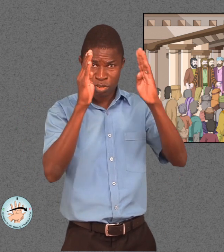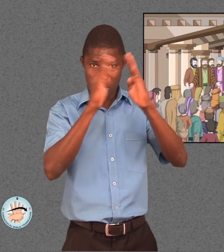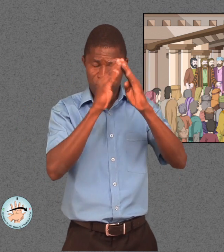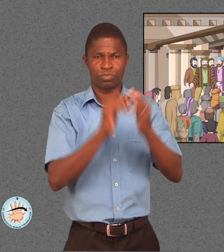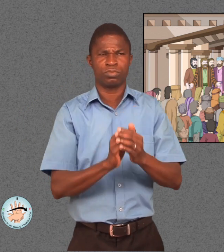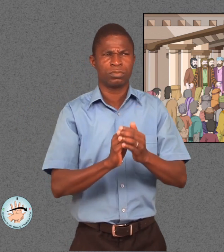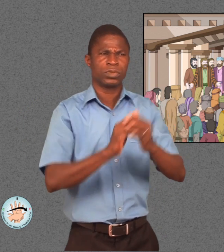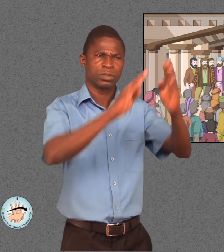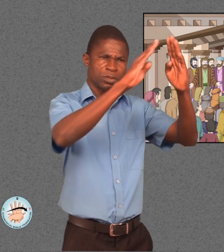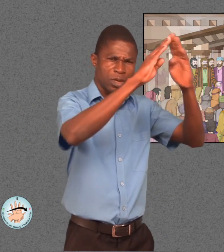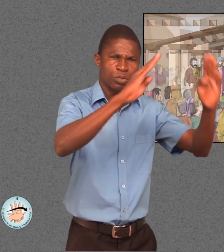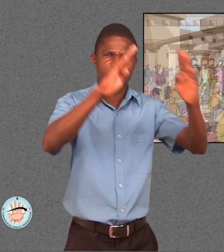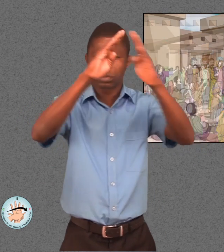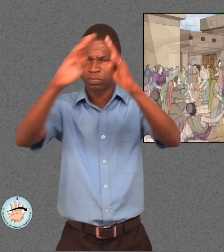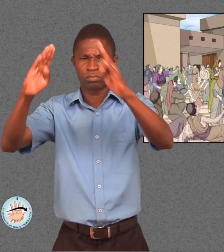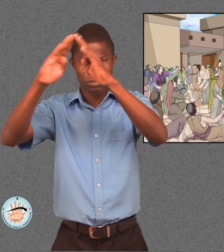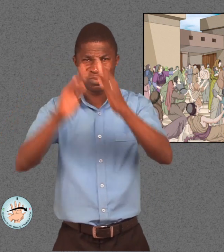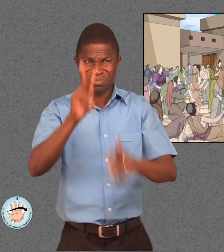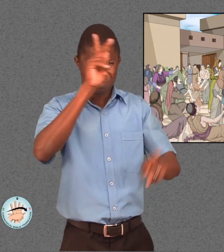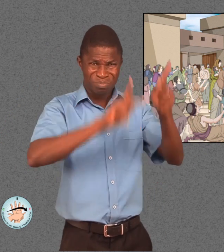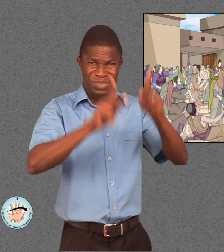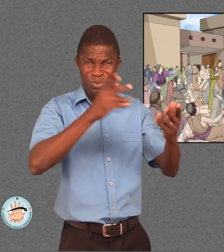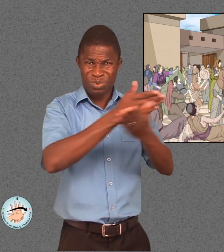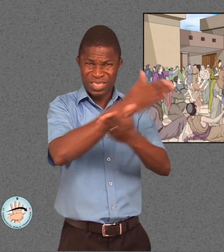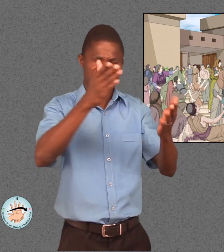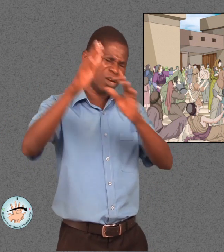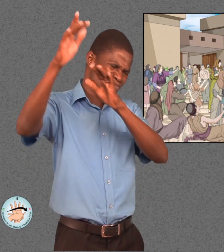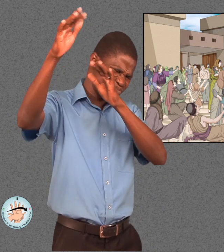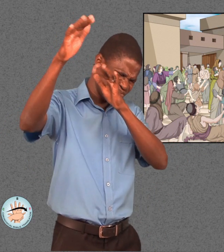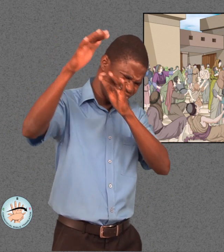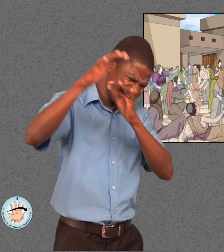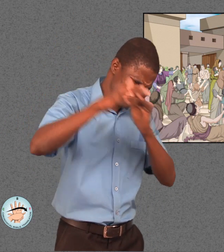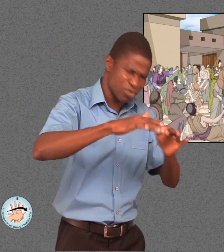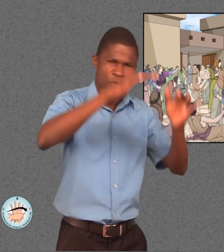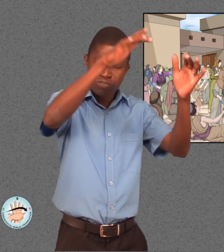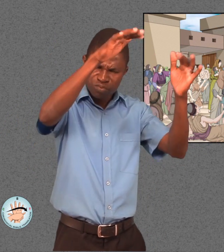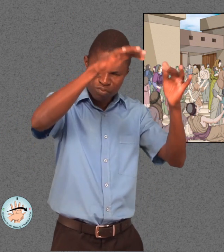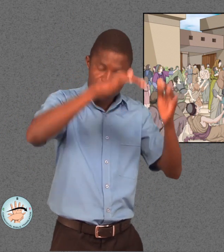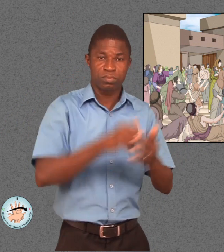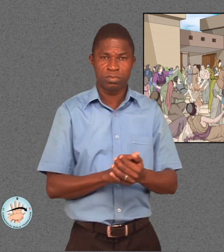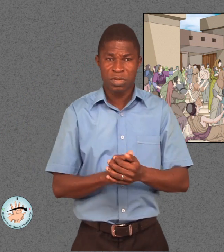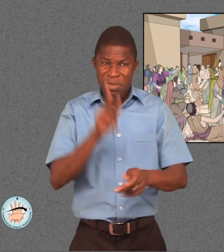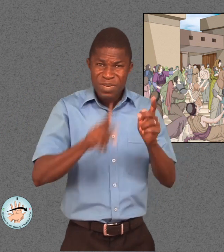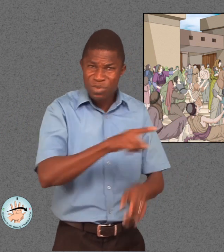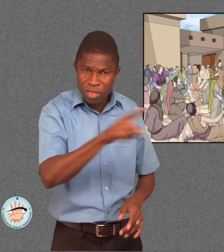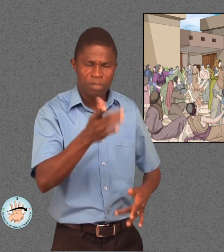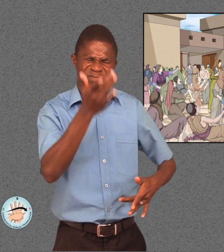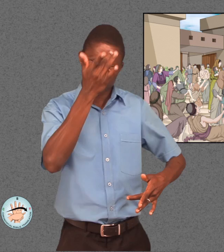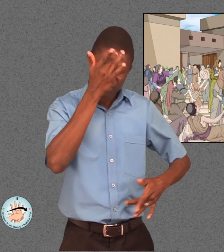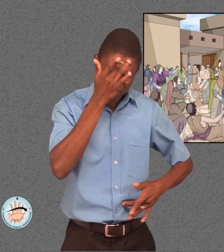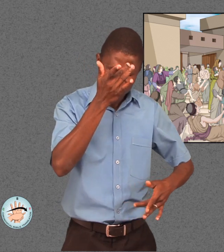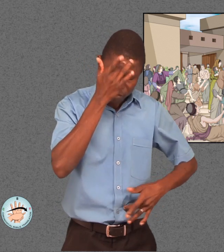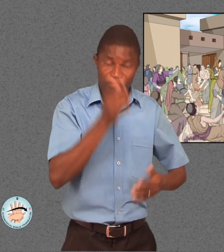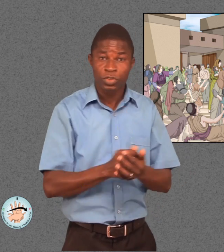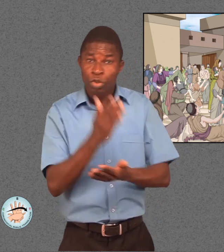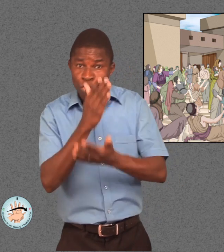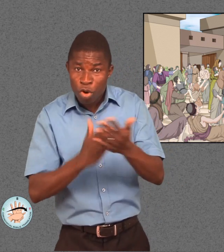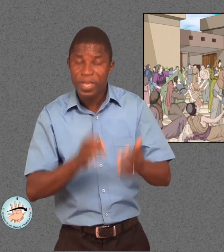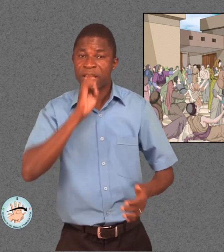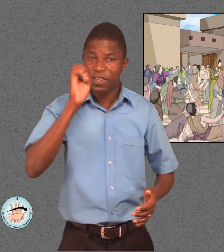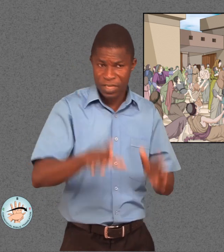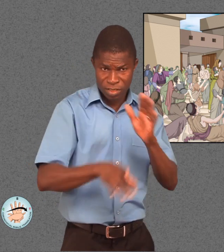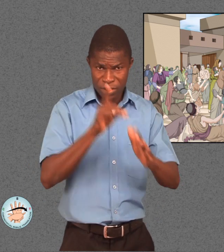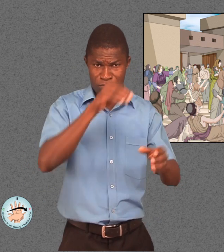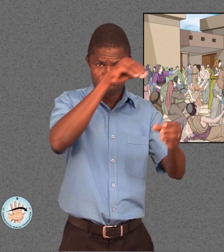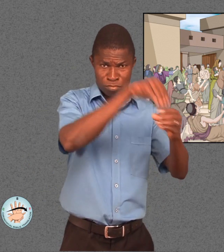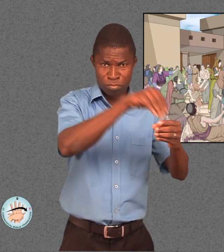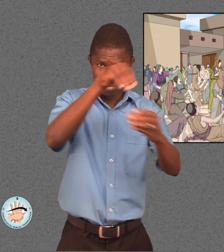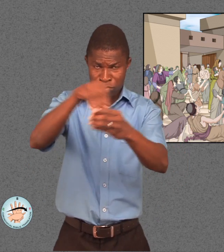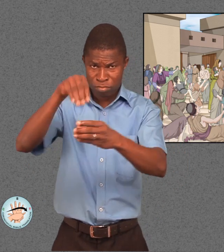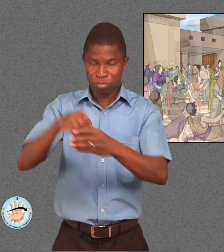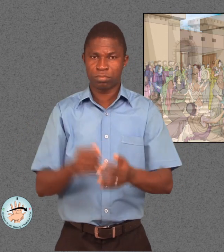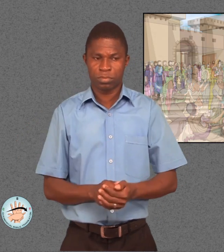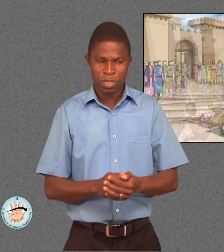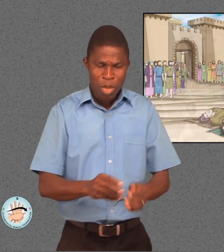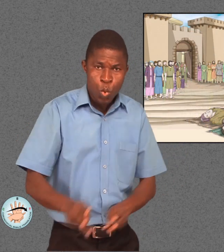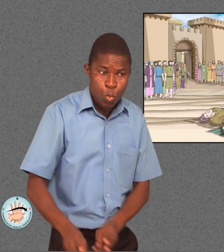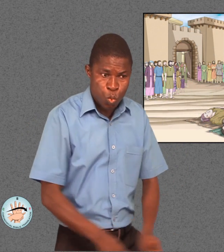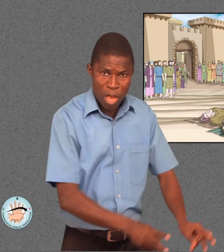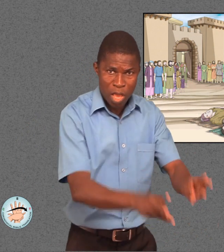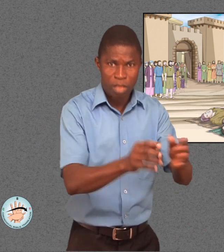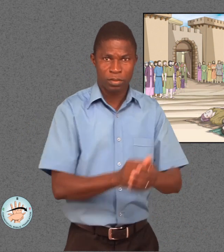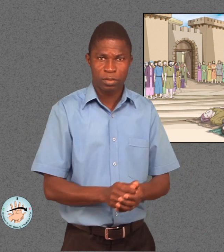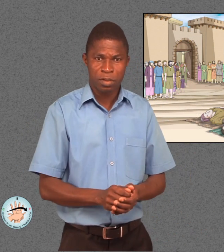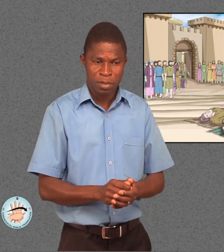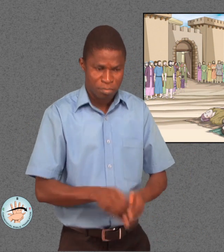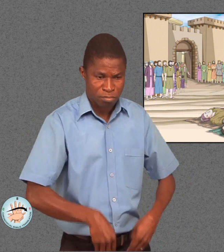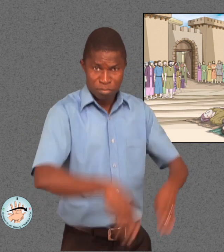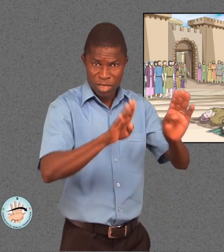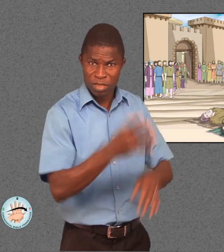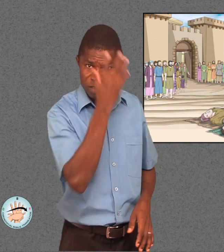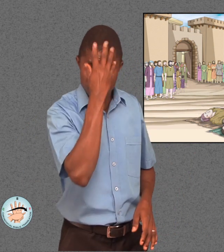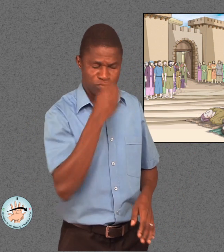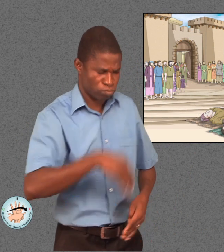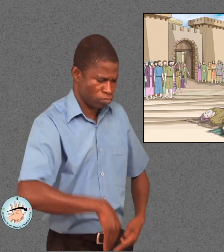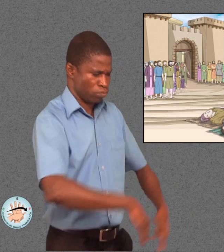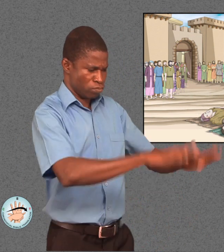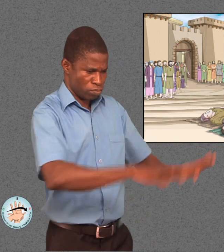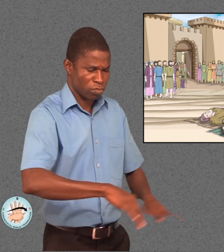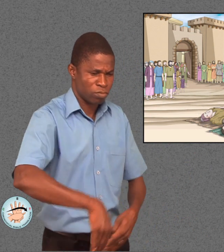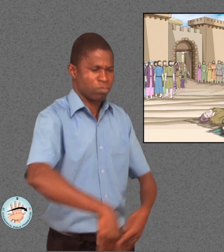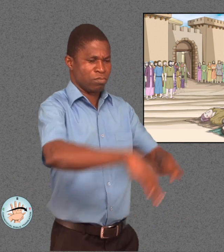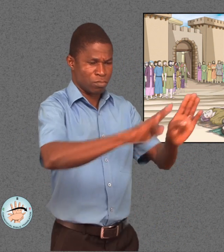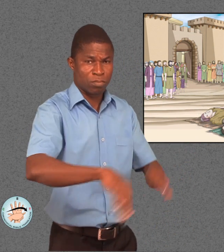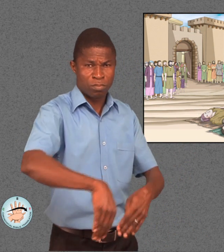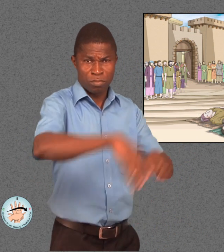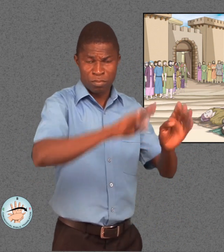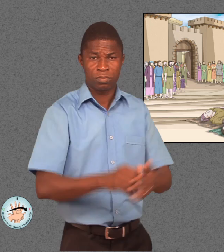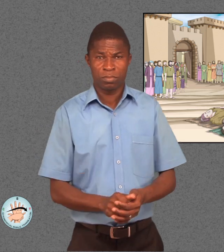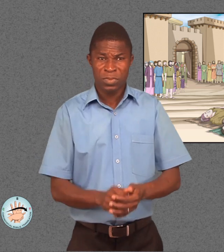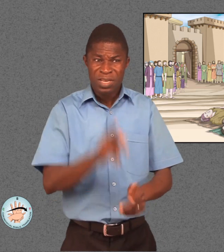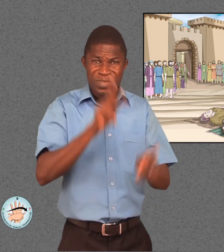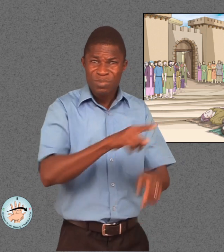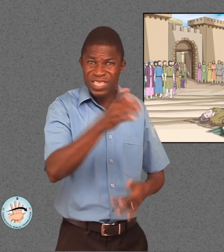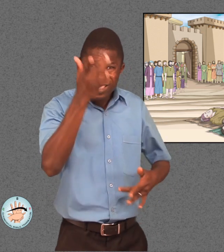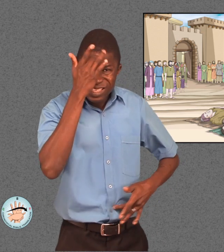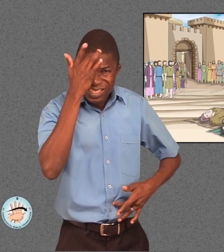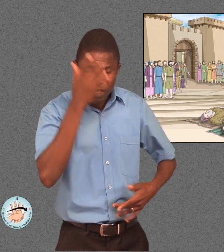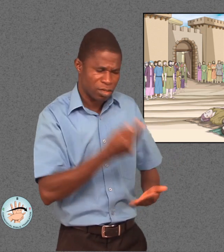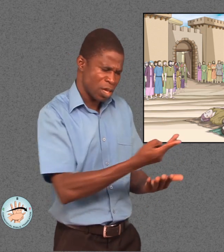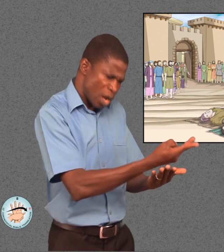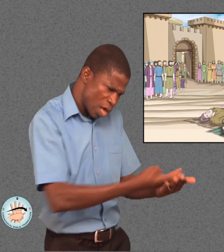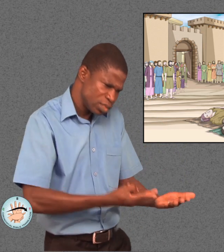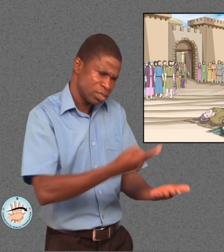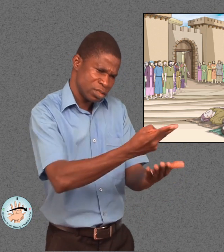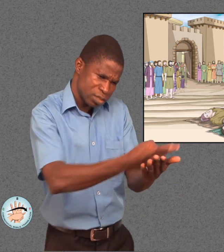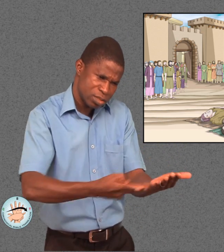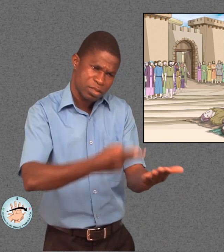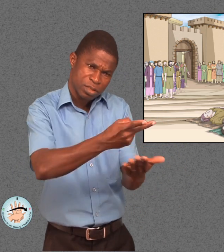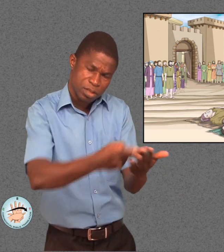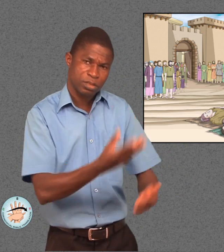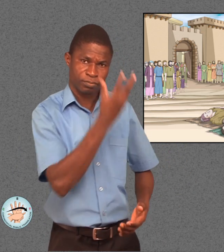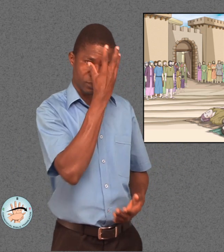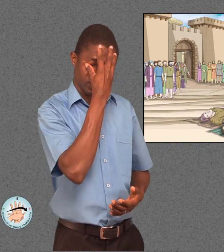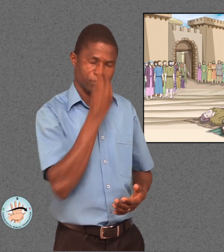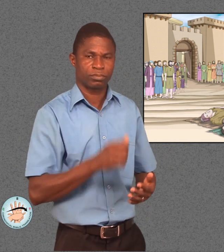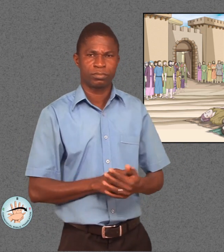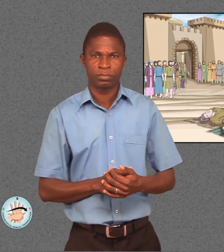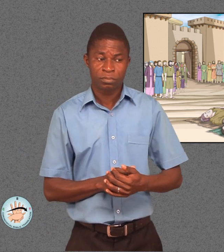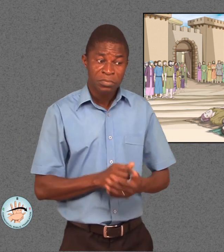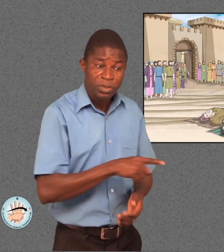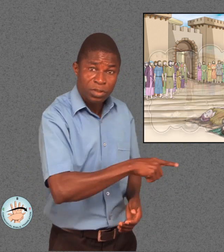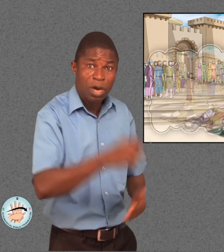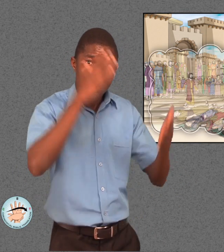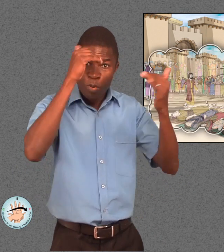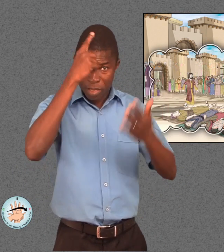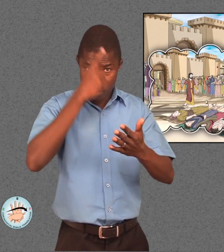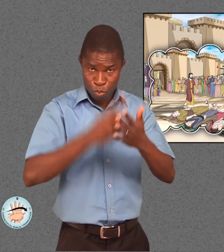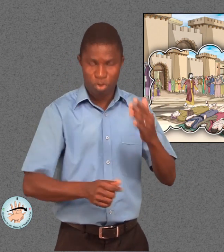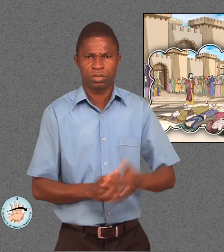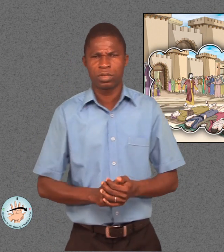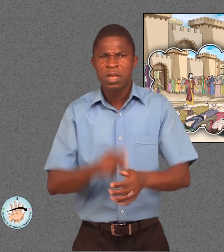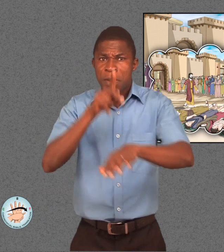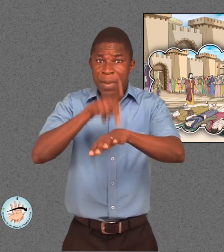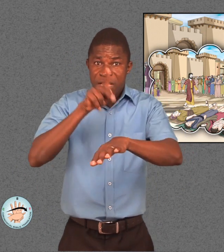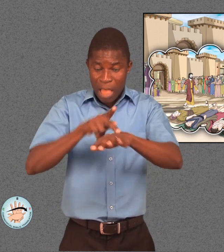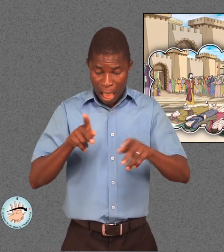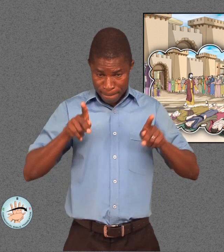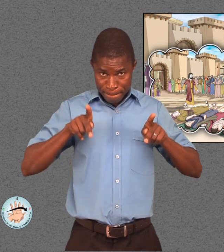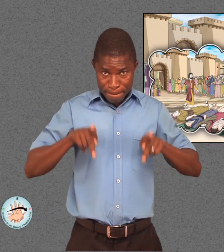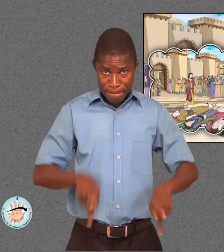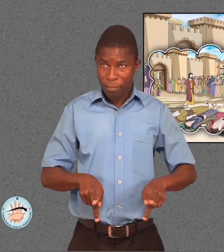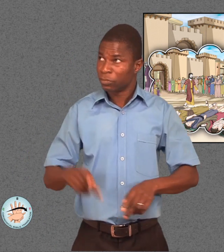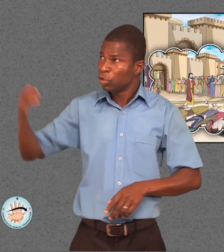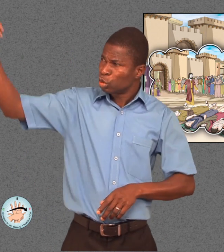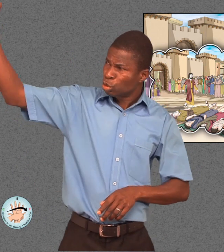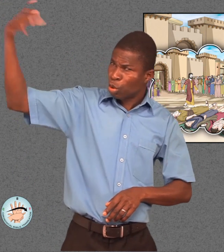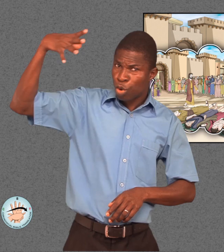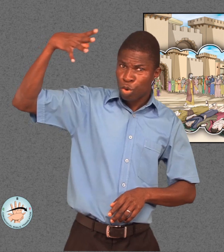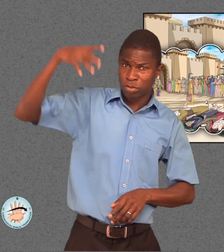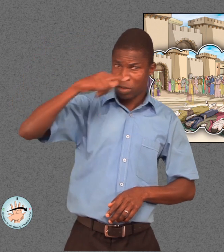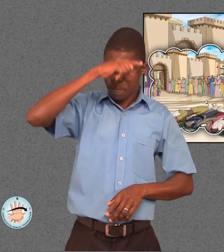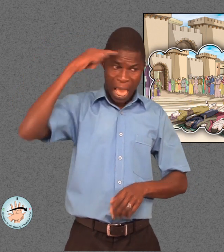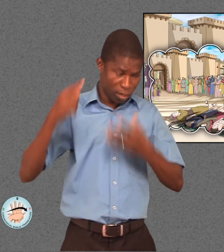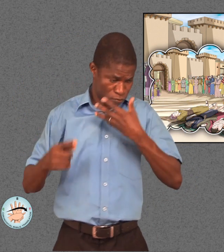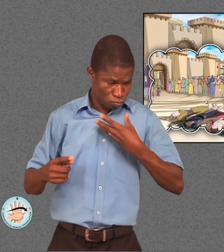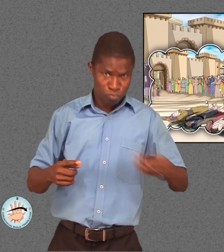As a result, people brought the sick into the streets and laid them on cots and mats, so that at least Peter’s shadow might fall on some of them as he passed by.